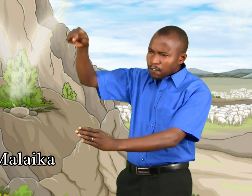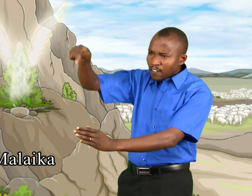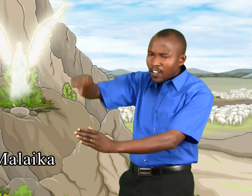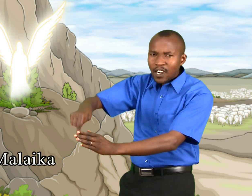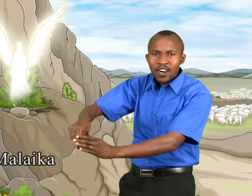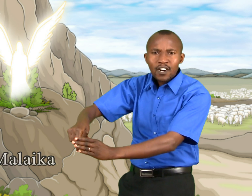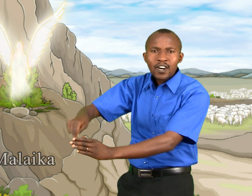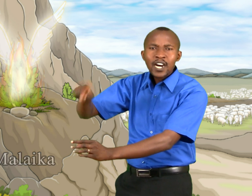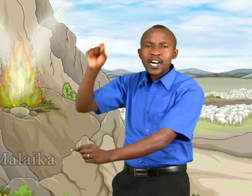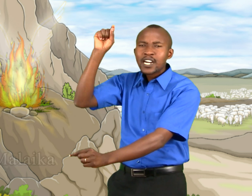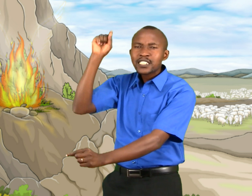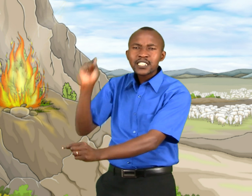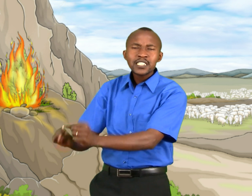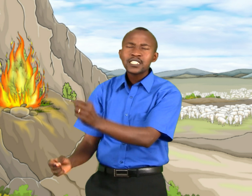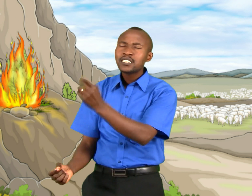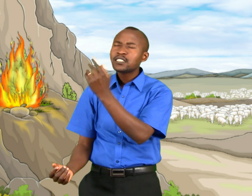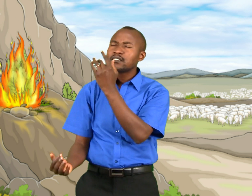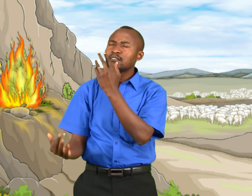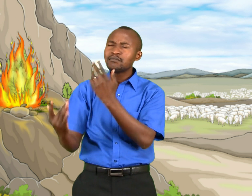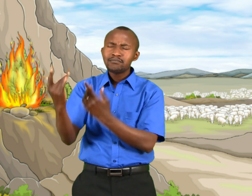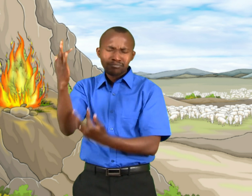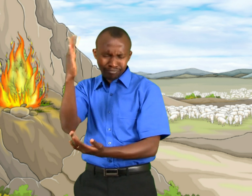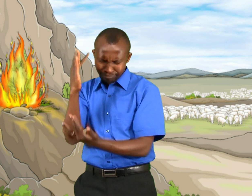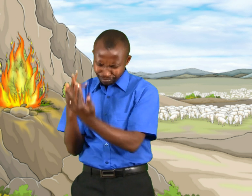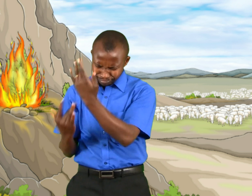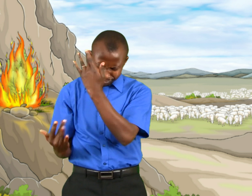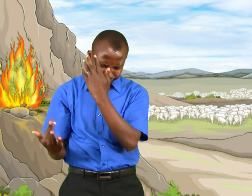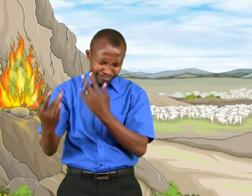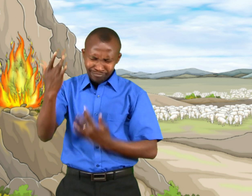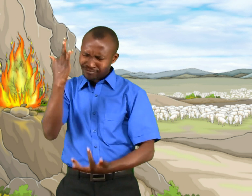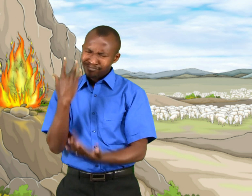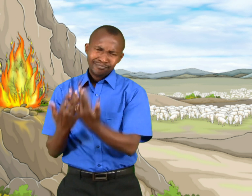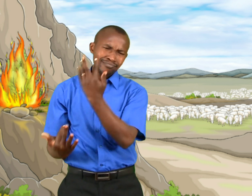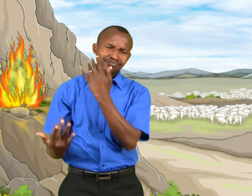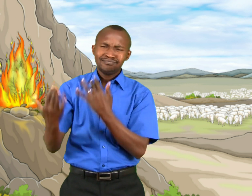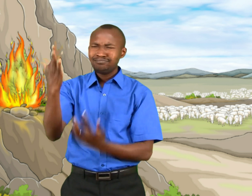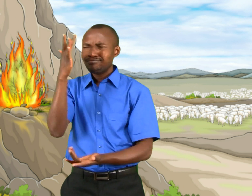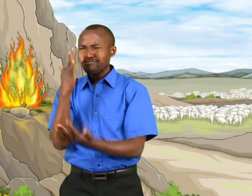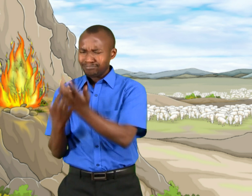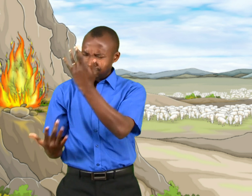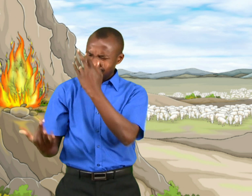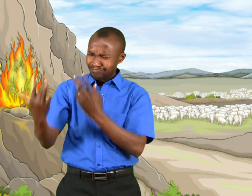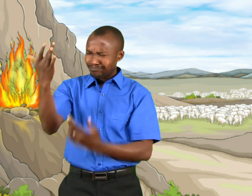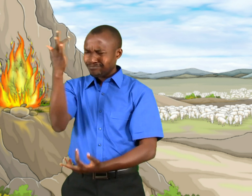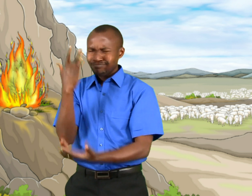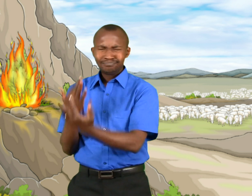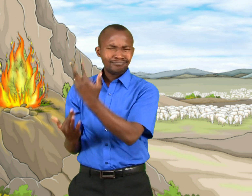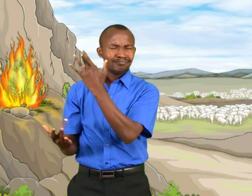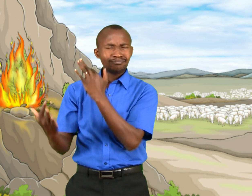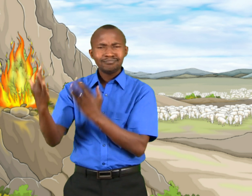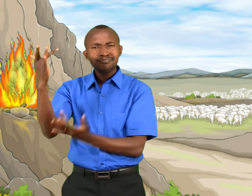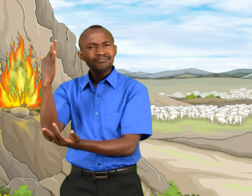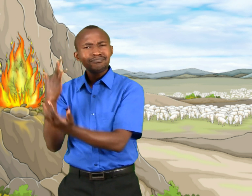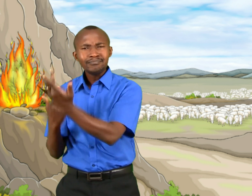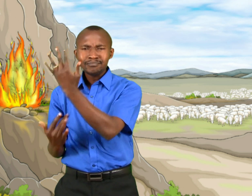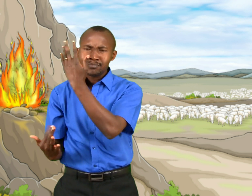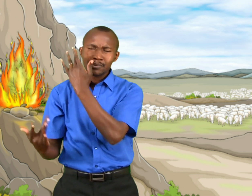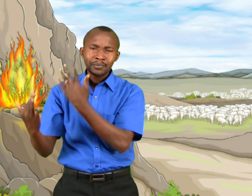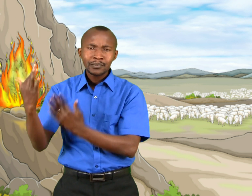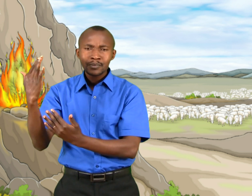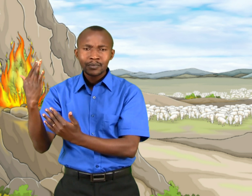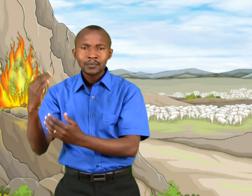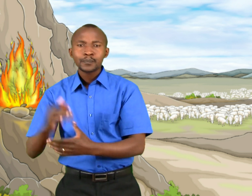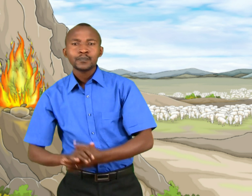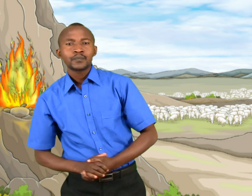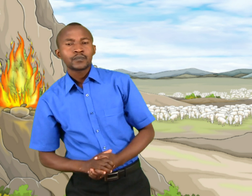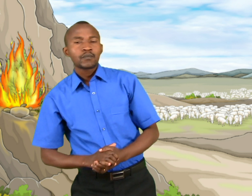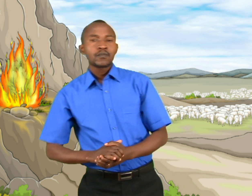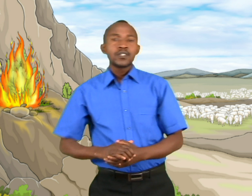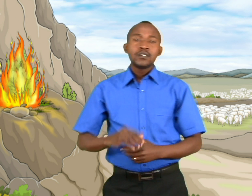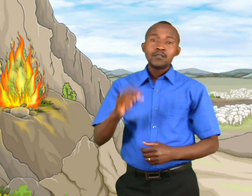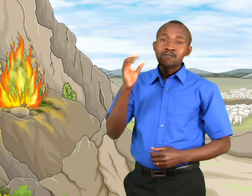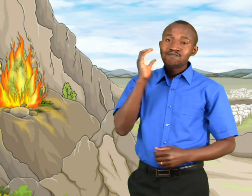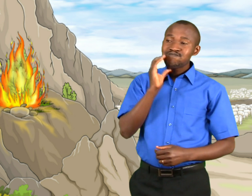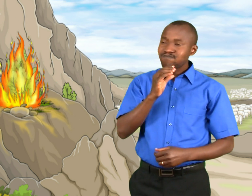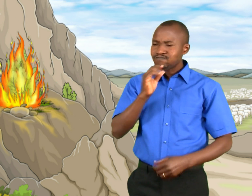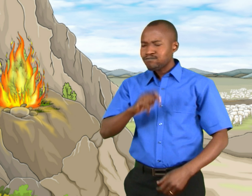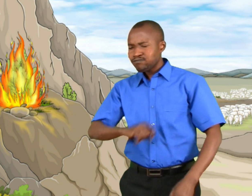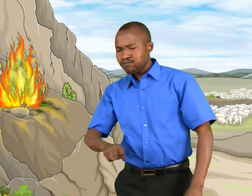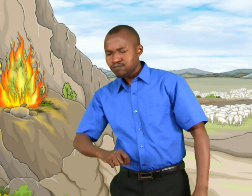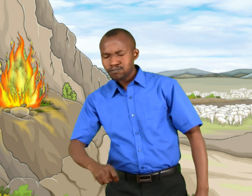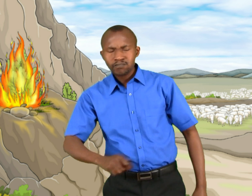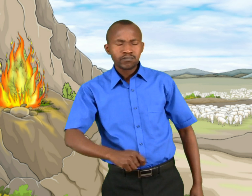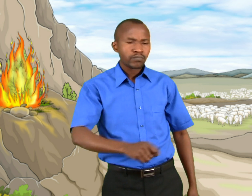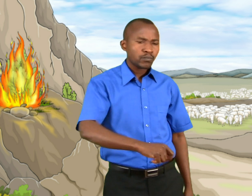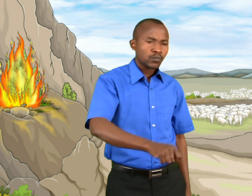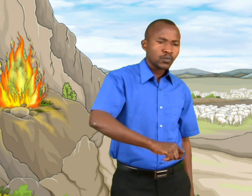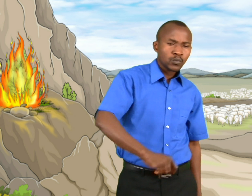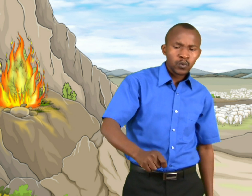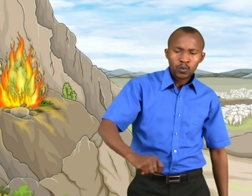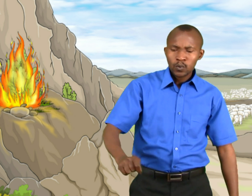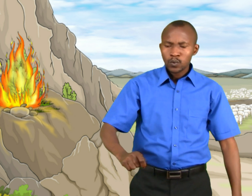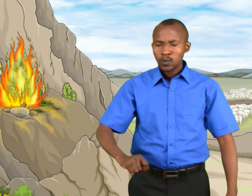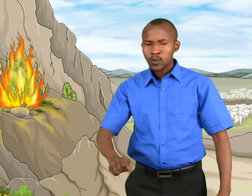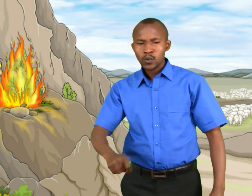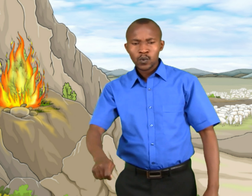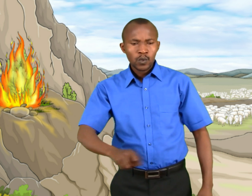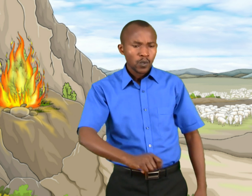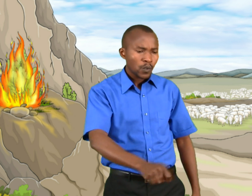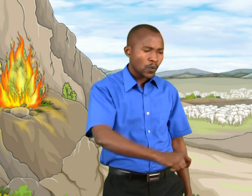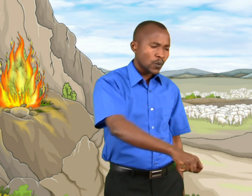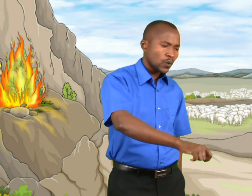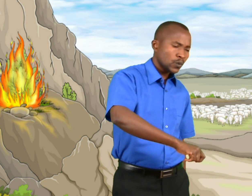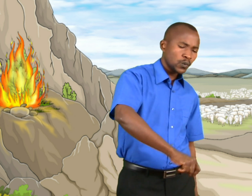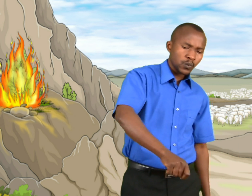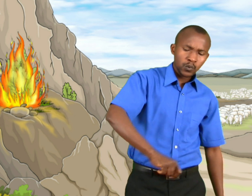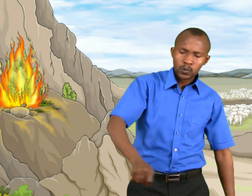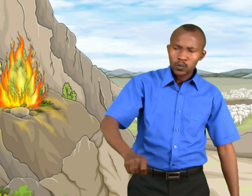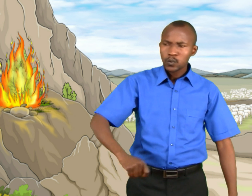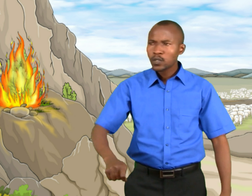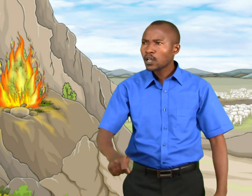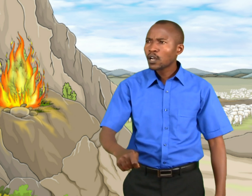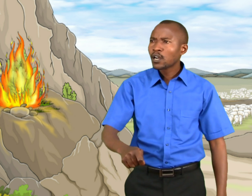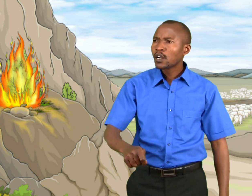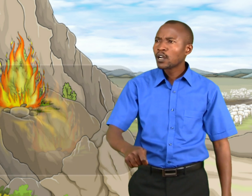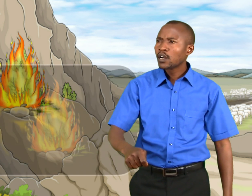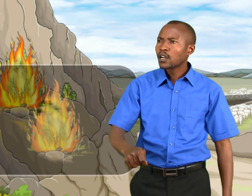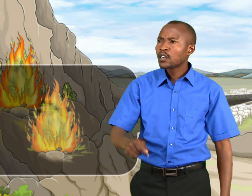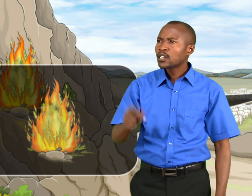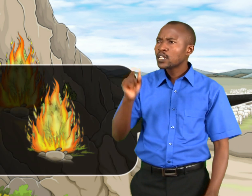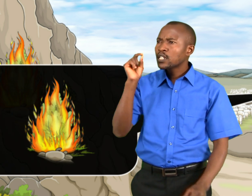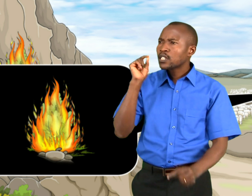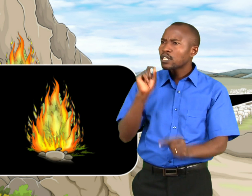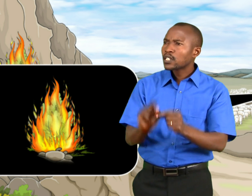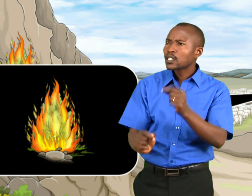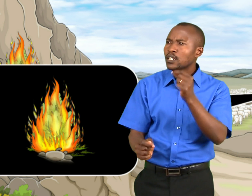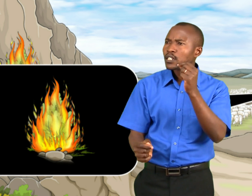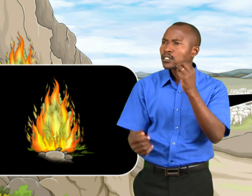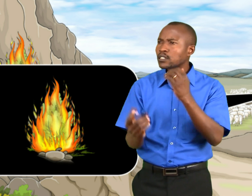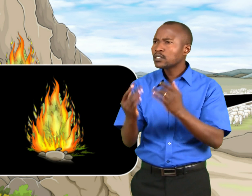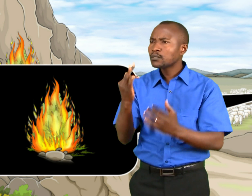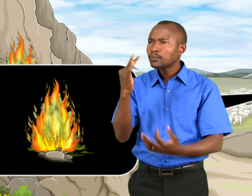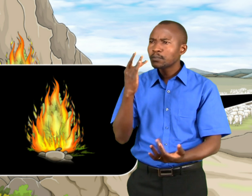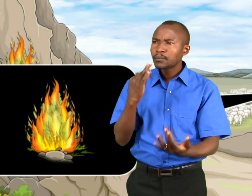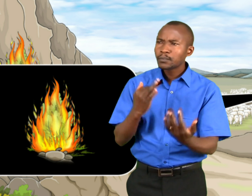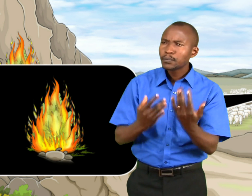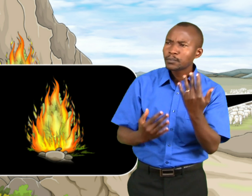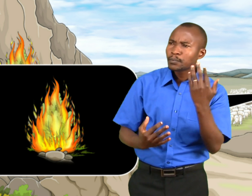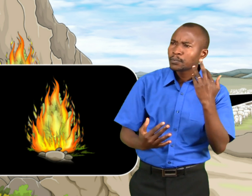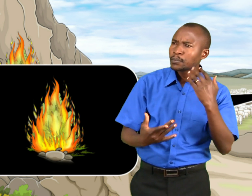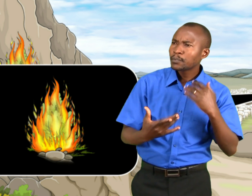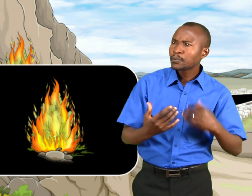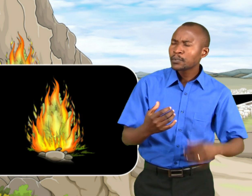Moses saw the bush ablaze with fire, but it was not consumed.